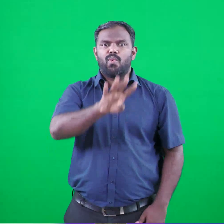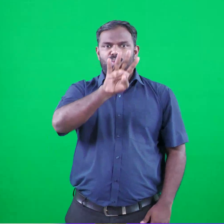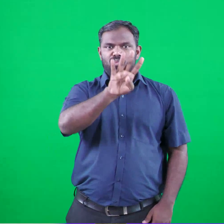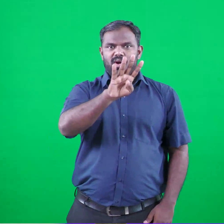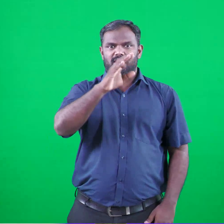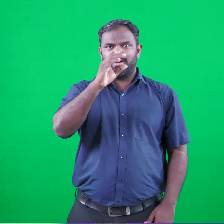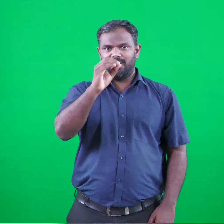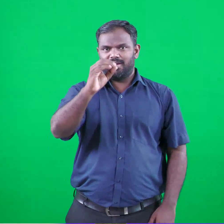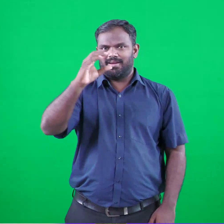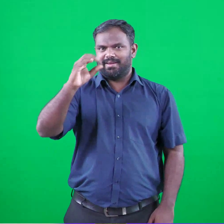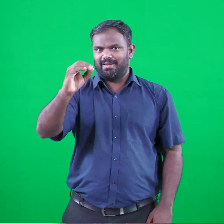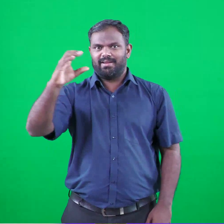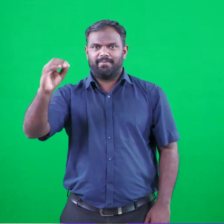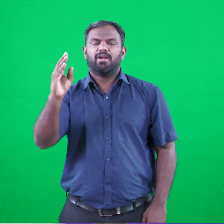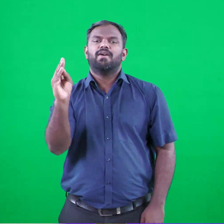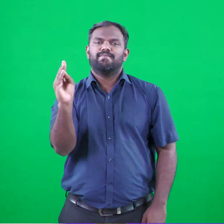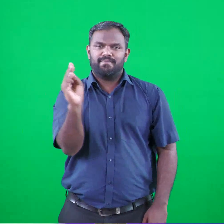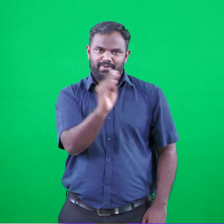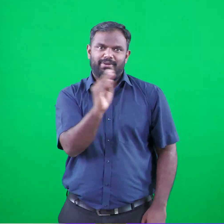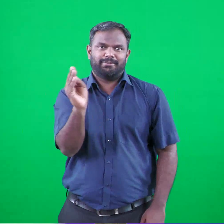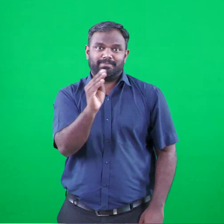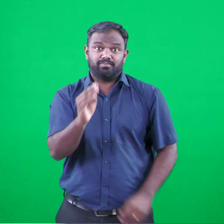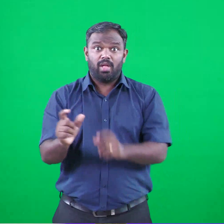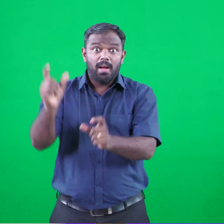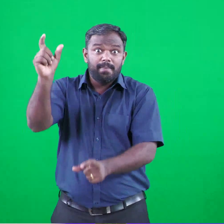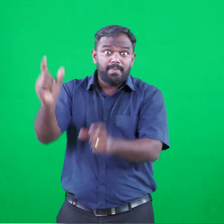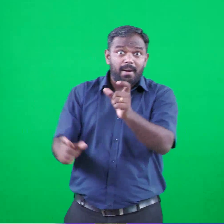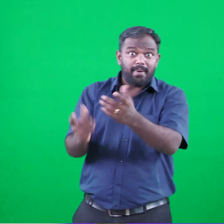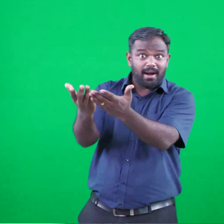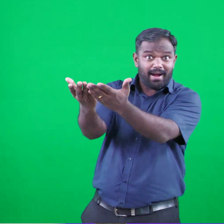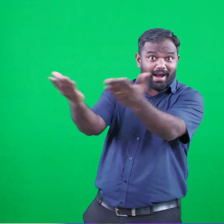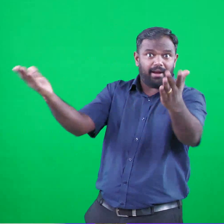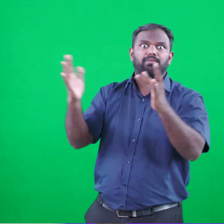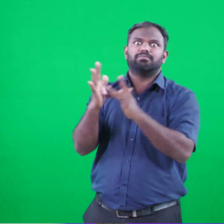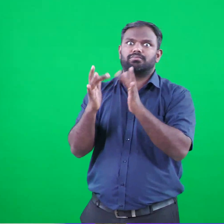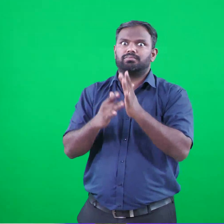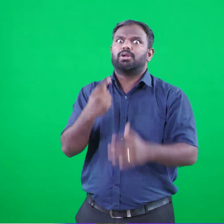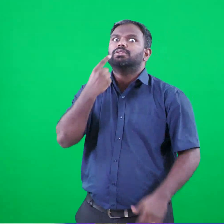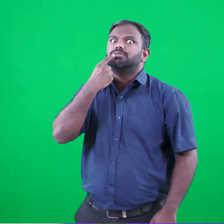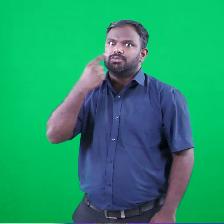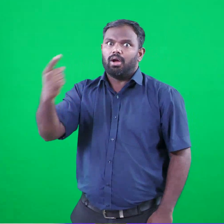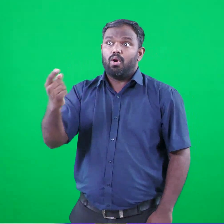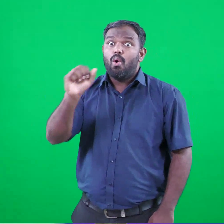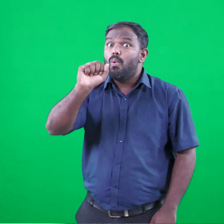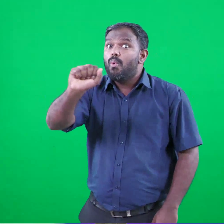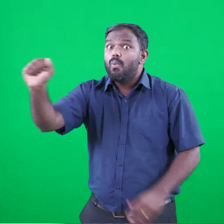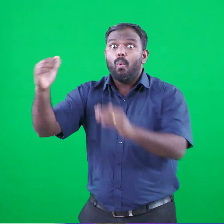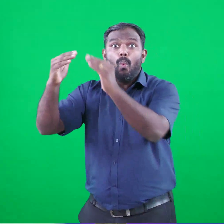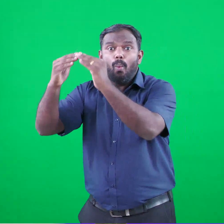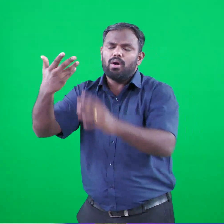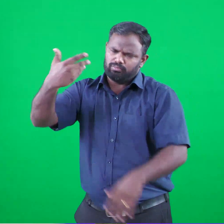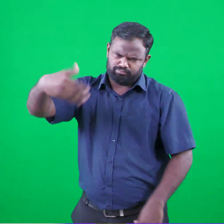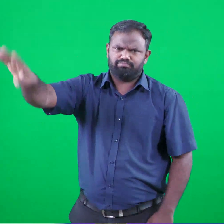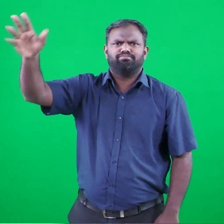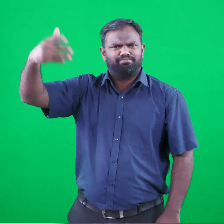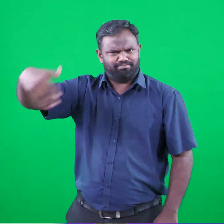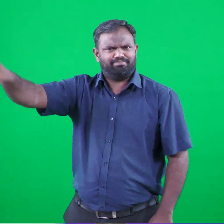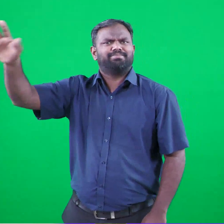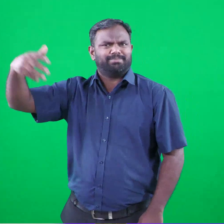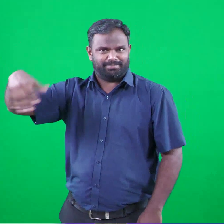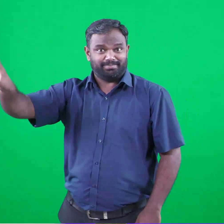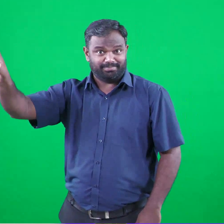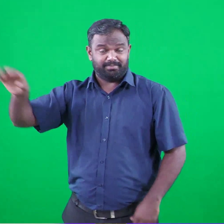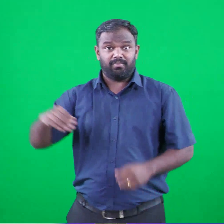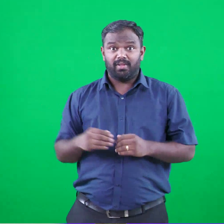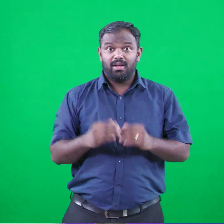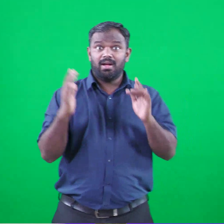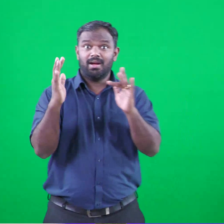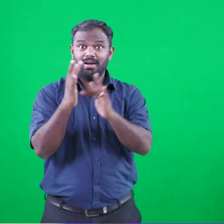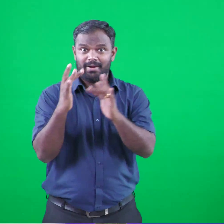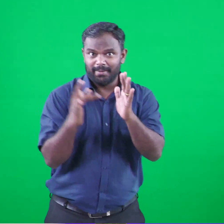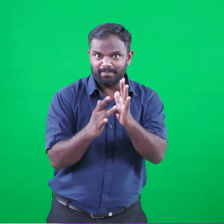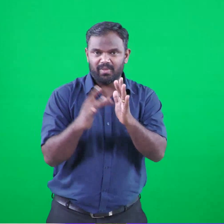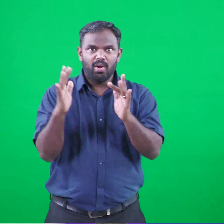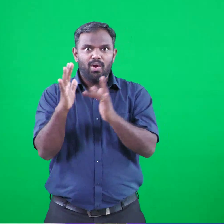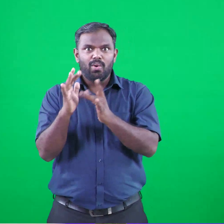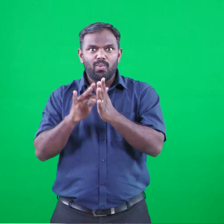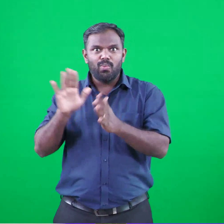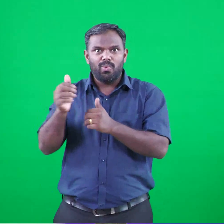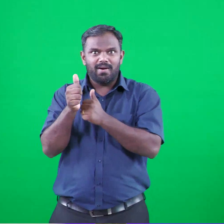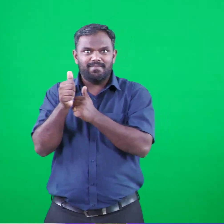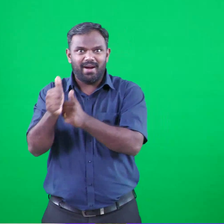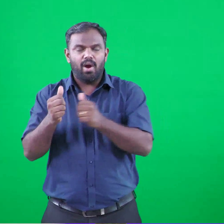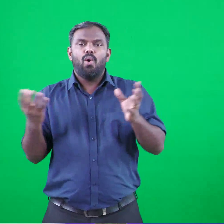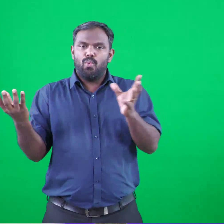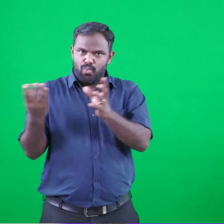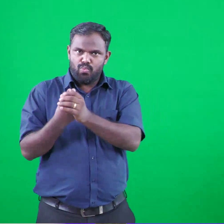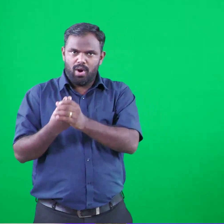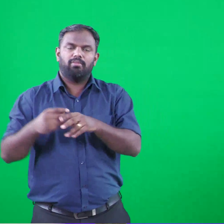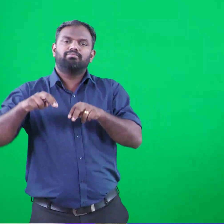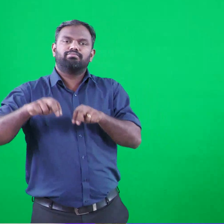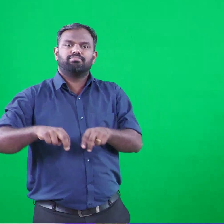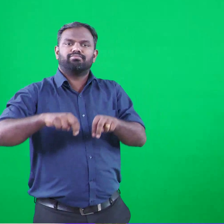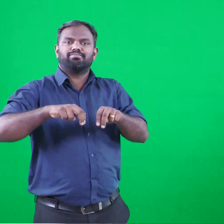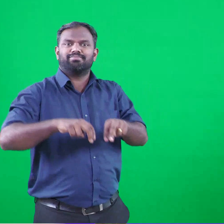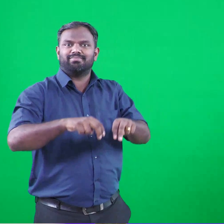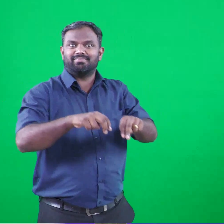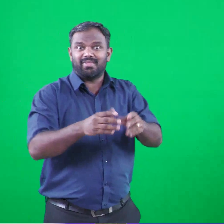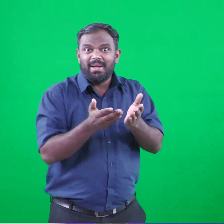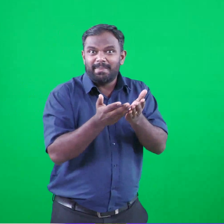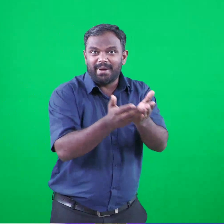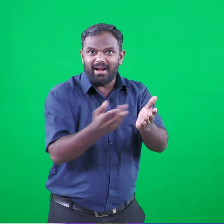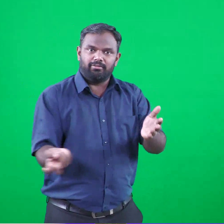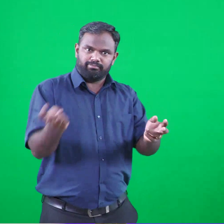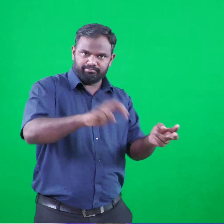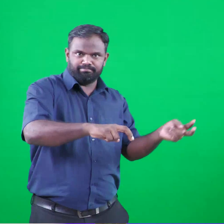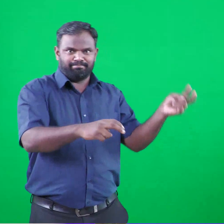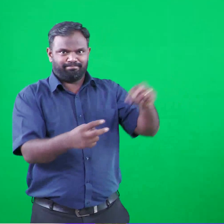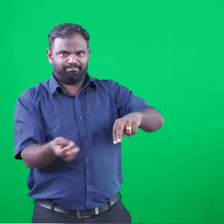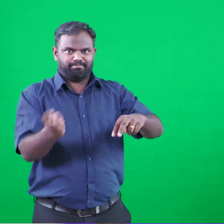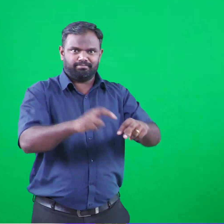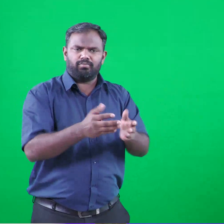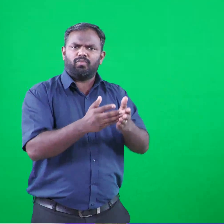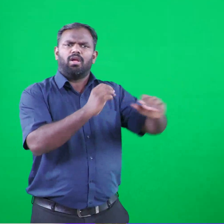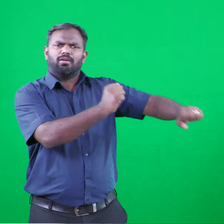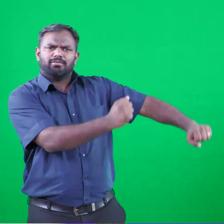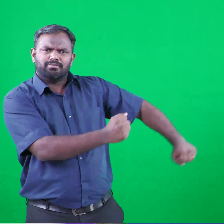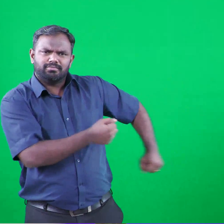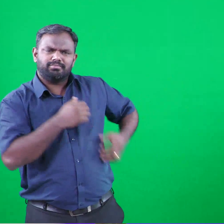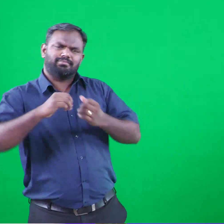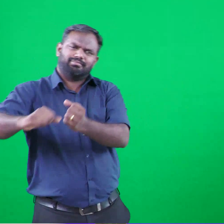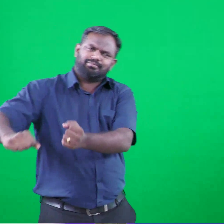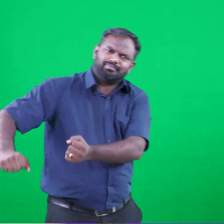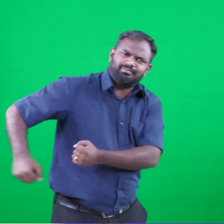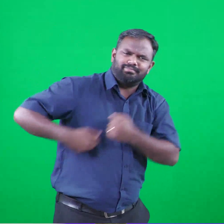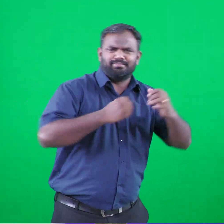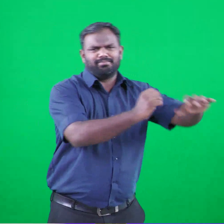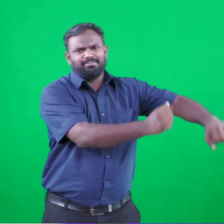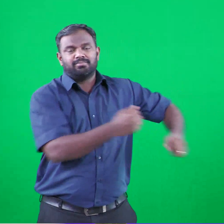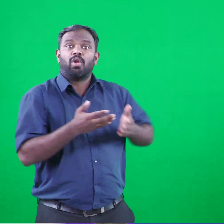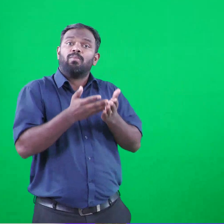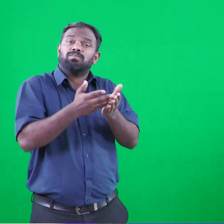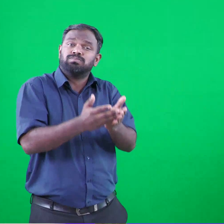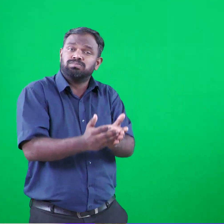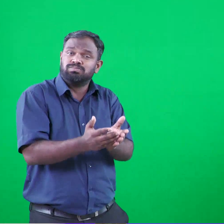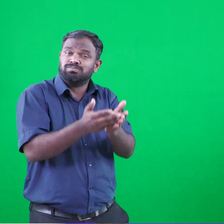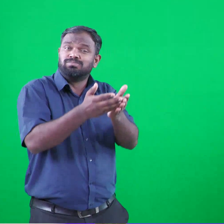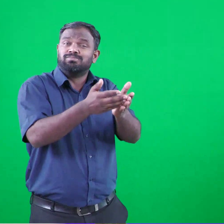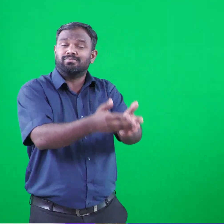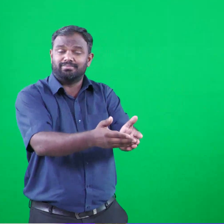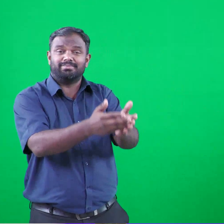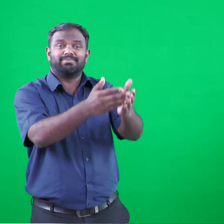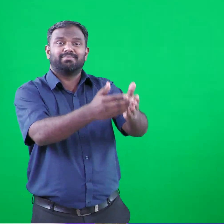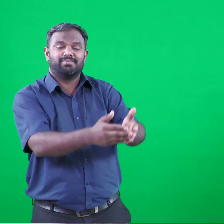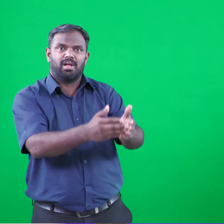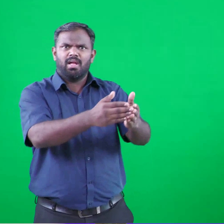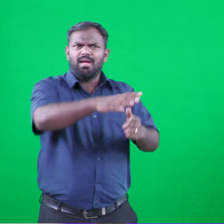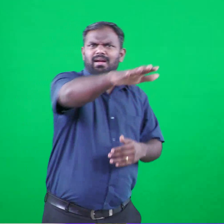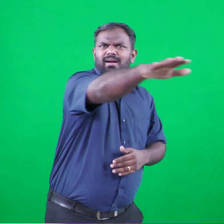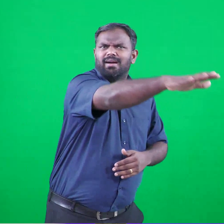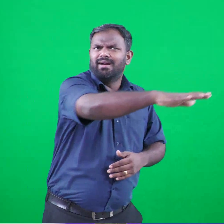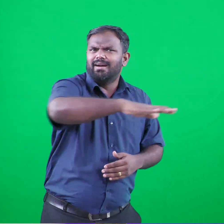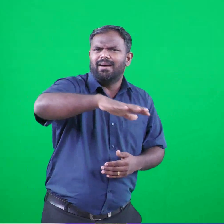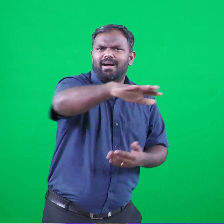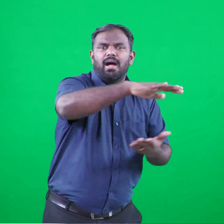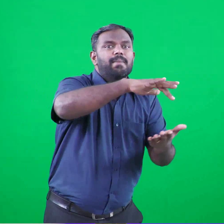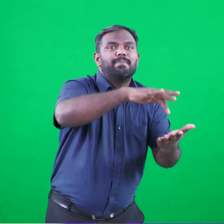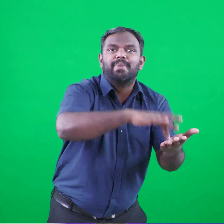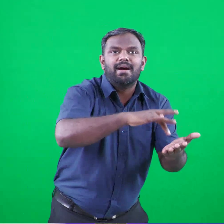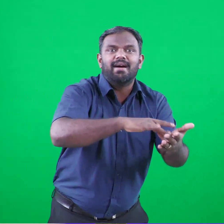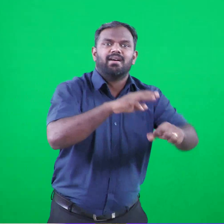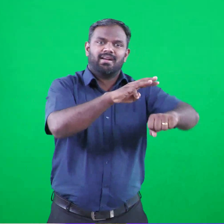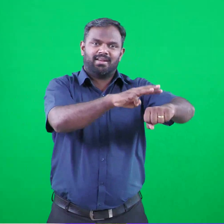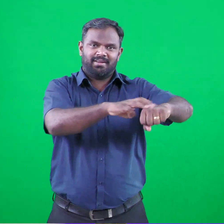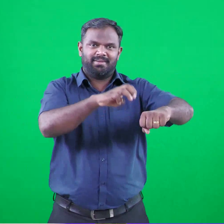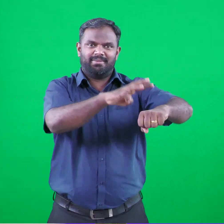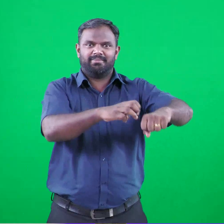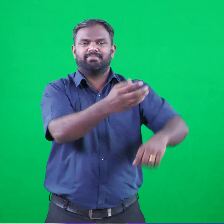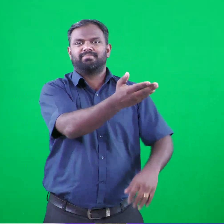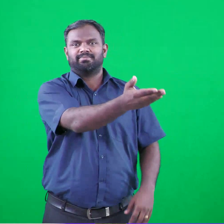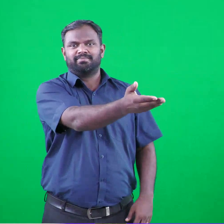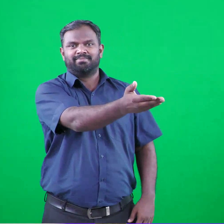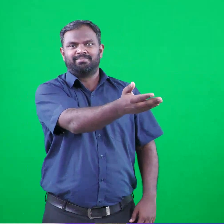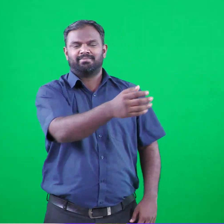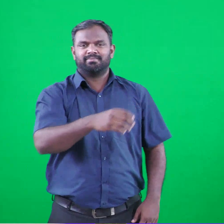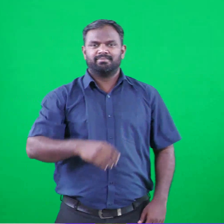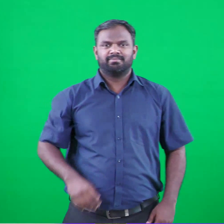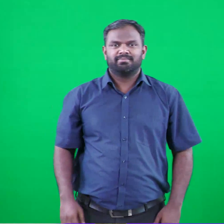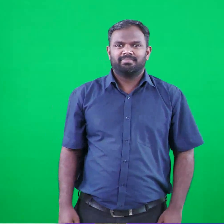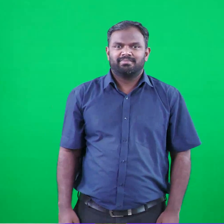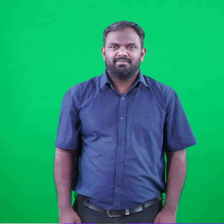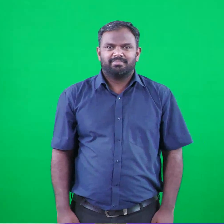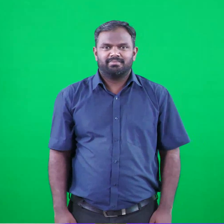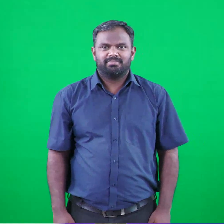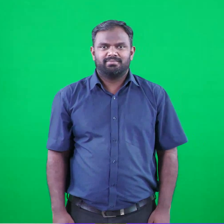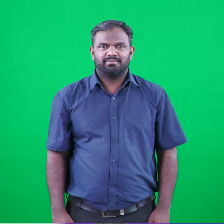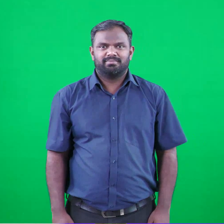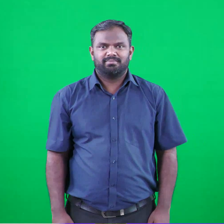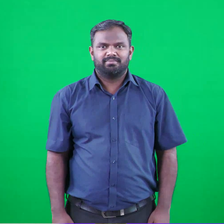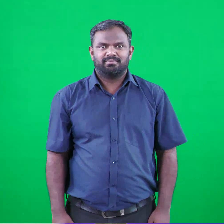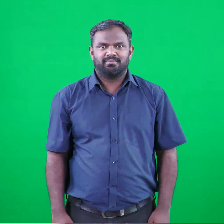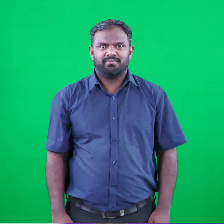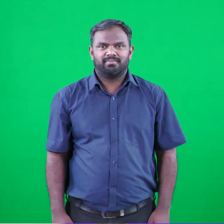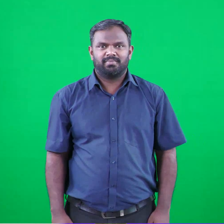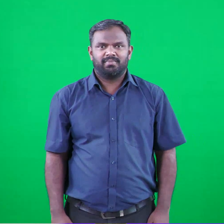As soon as Jesus had dismissed the crowd, He got into the boat with His disciples and went to the district of Dalmanutha.